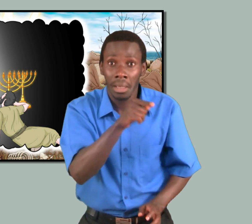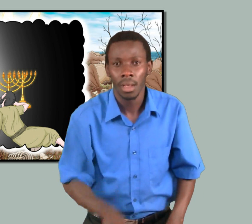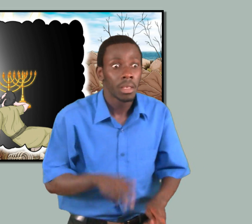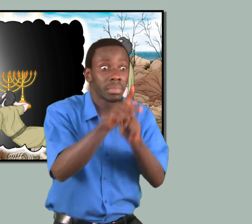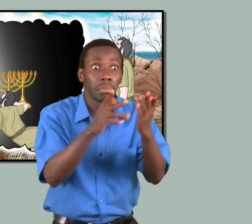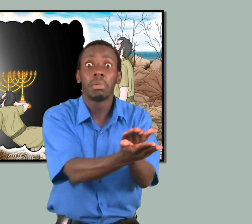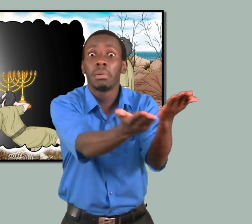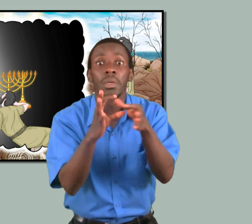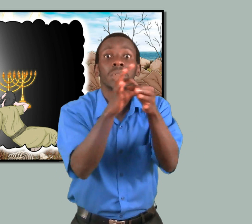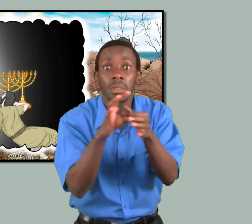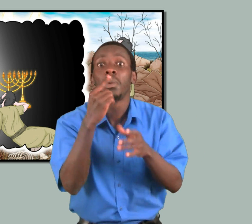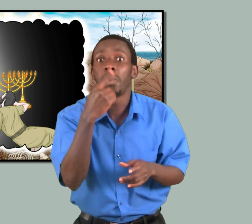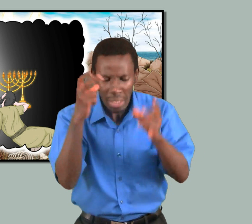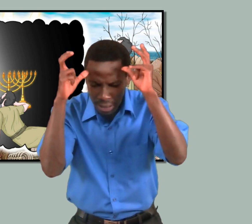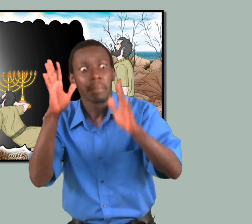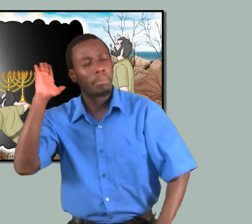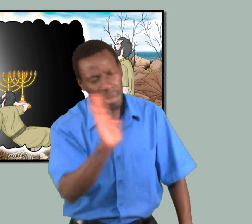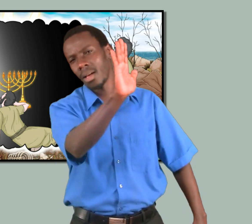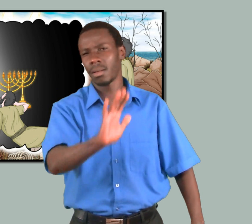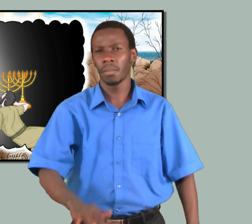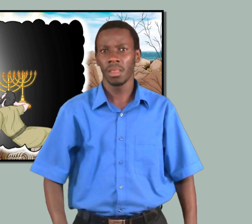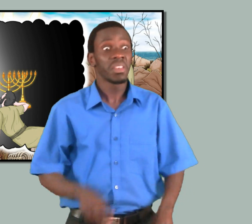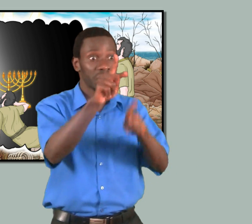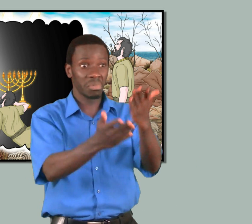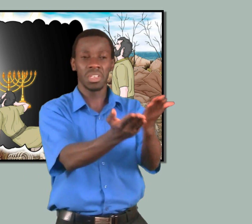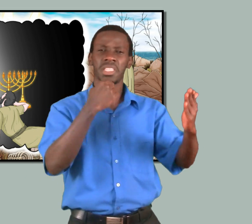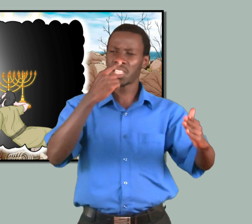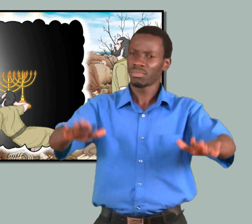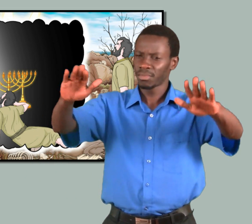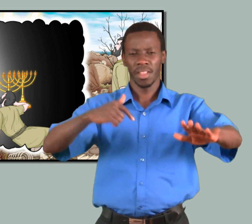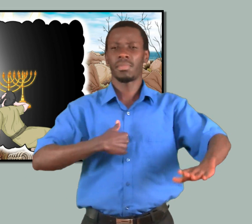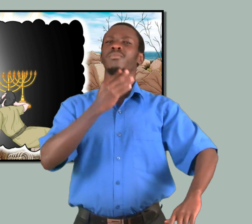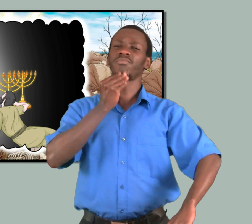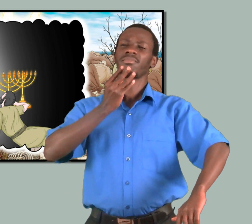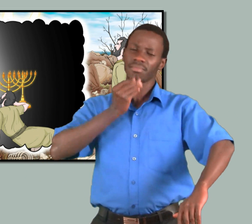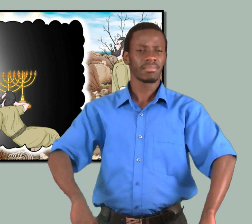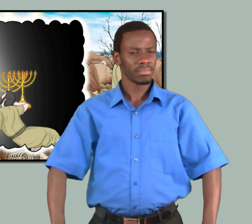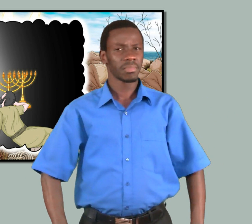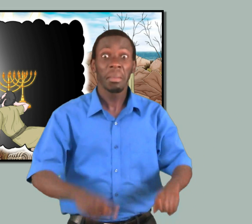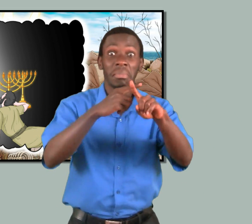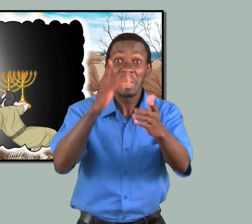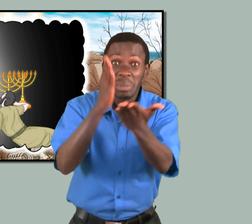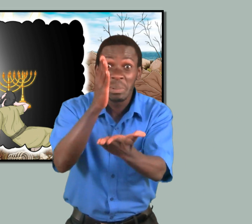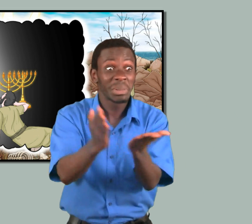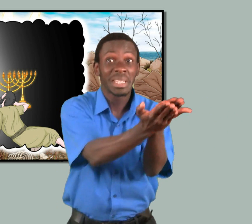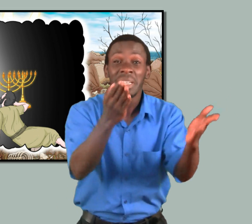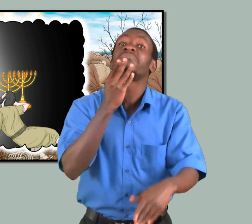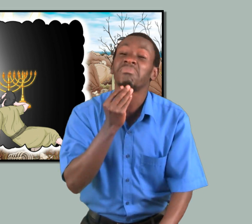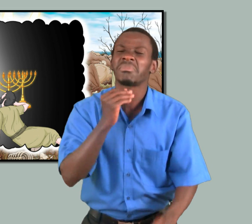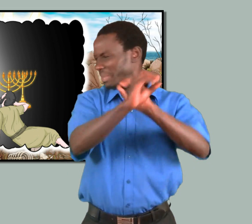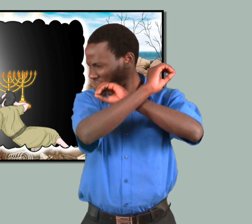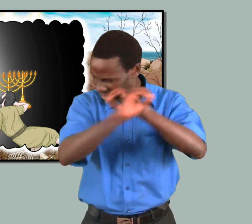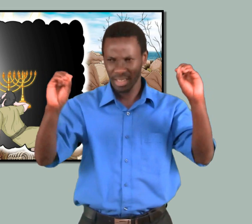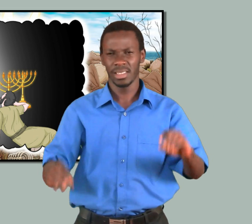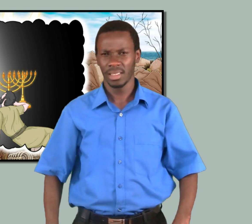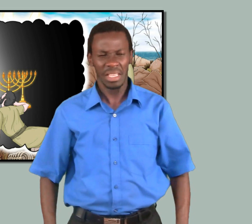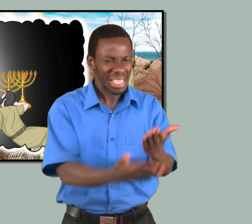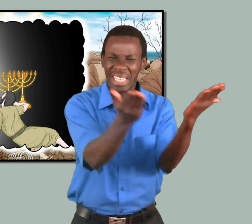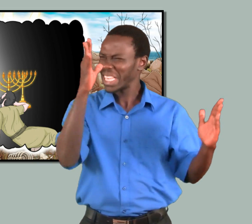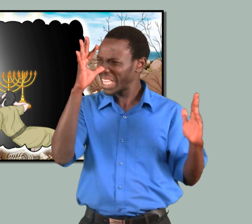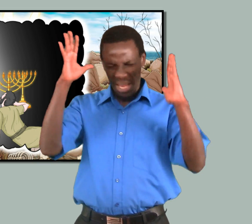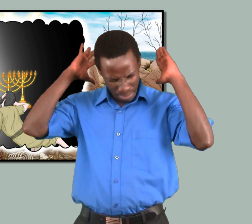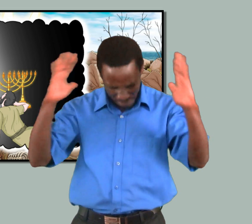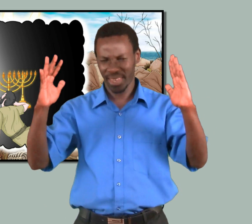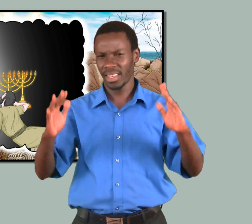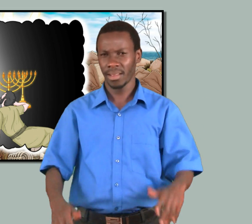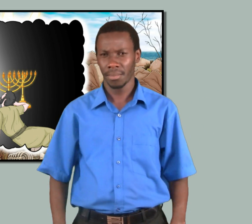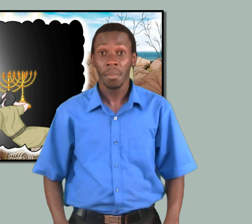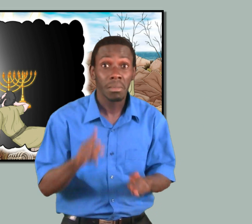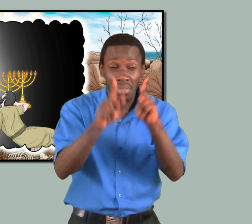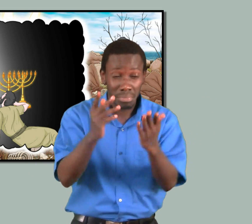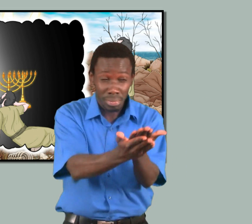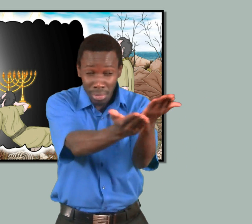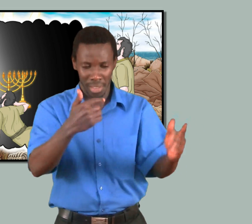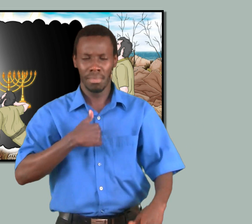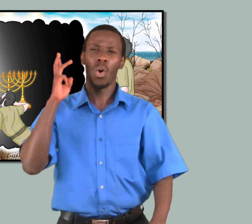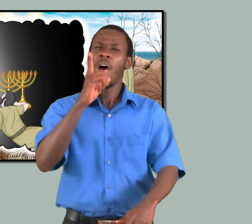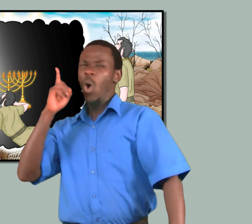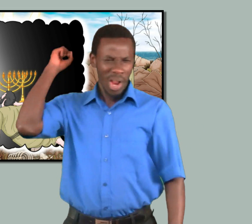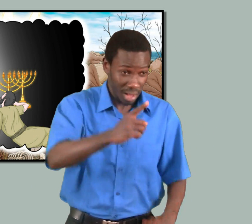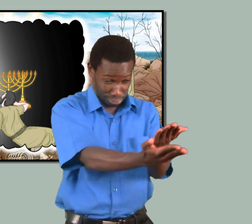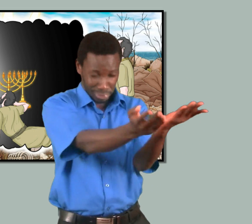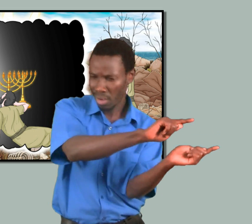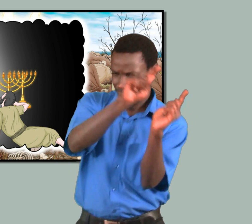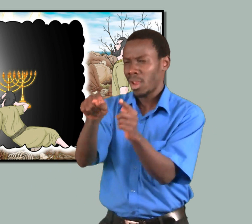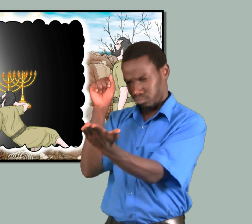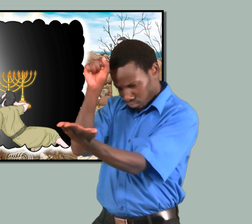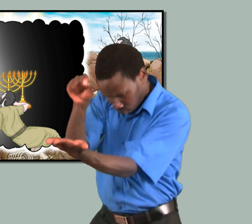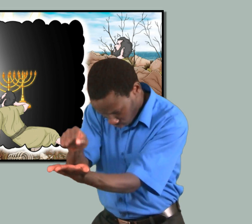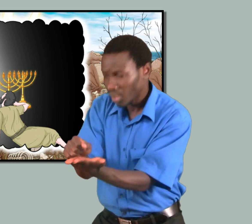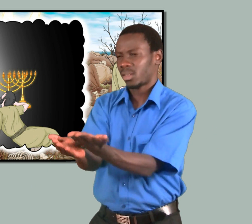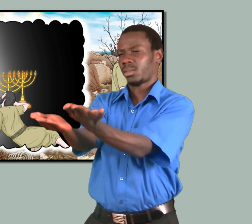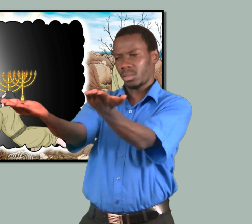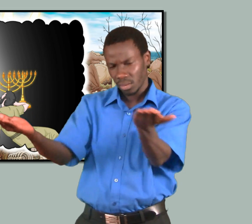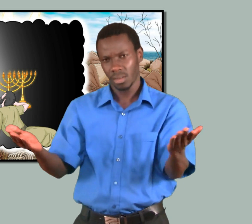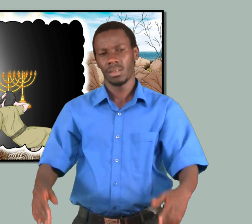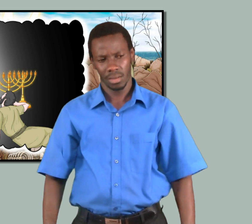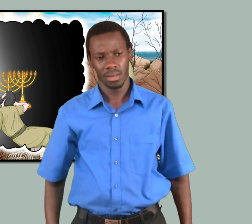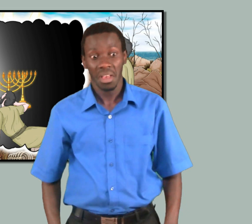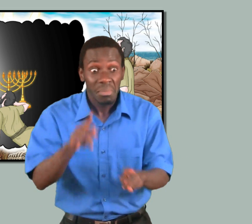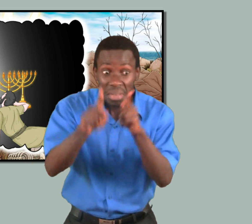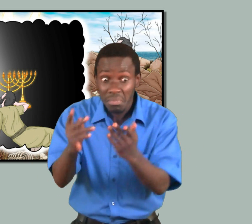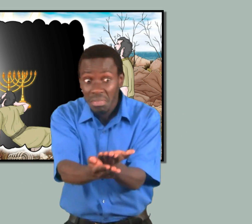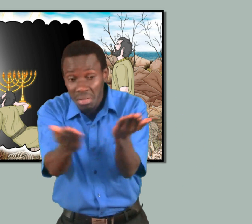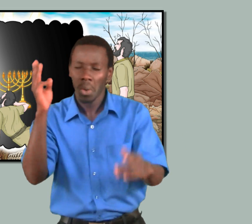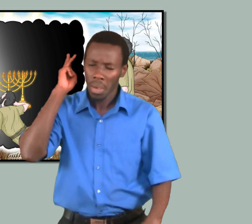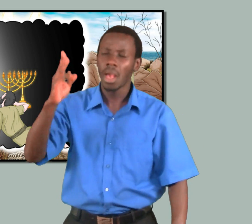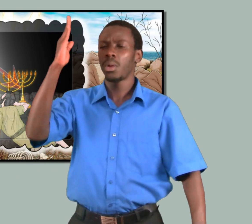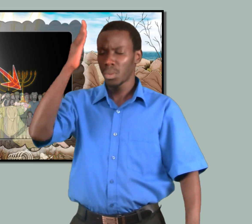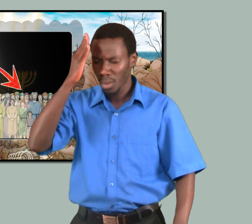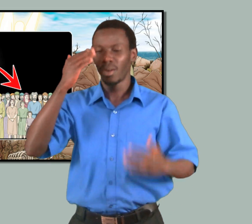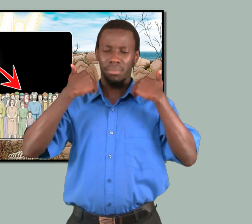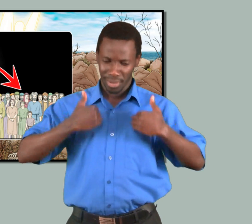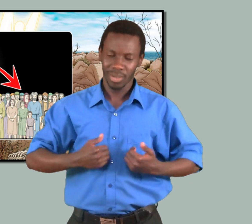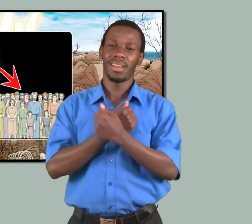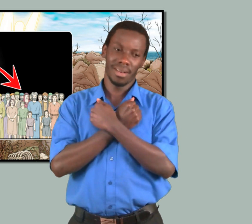Look at those who belong to the synagogue of Satan, who claim to be Jews but are liars instead.